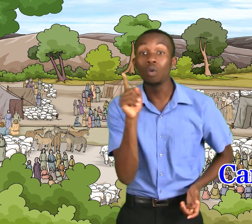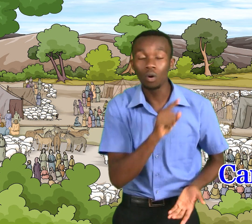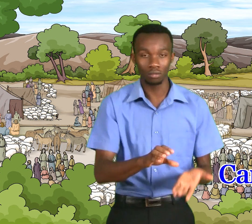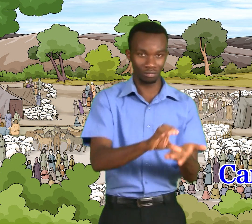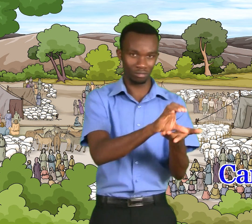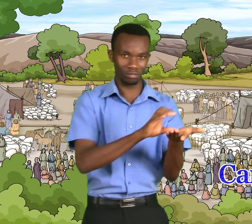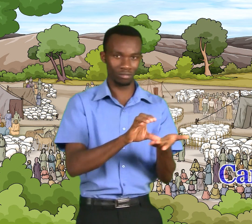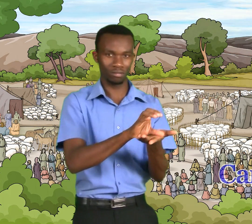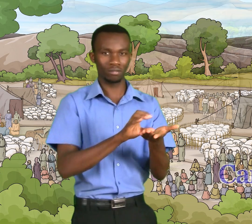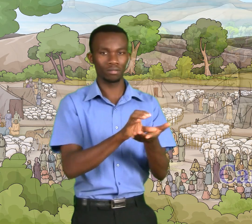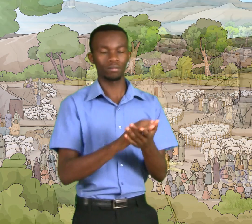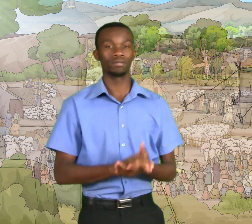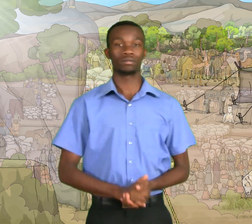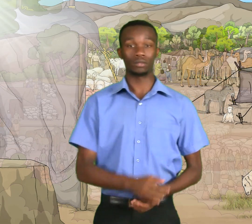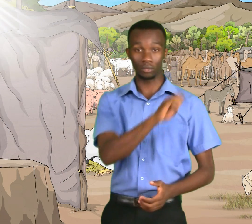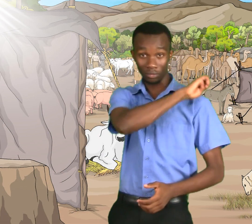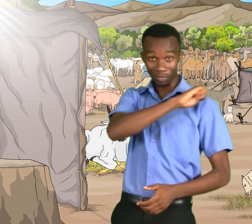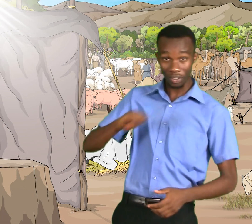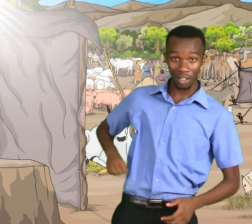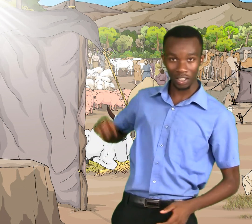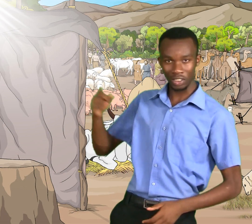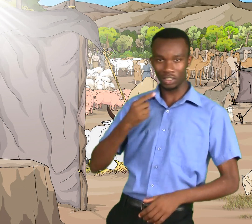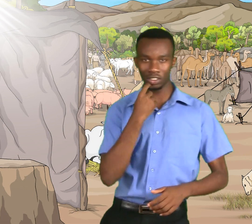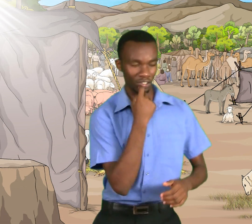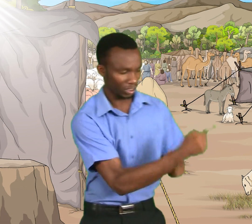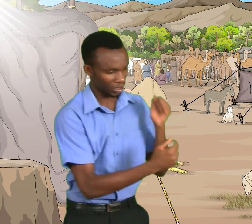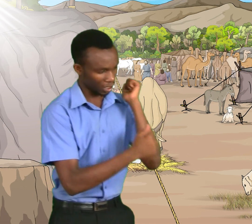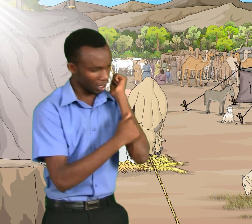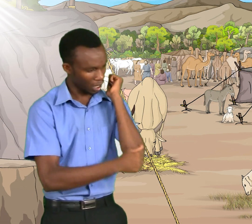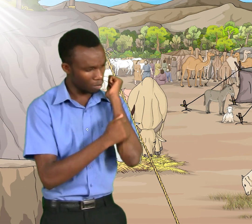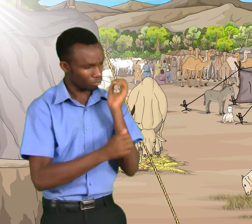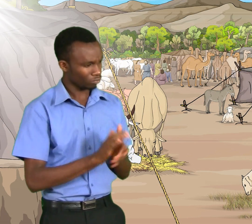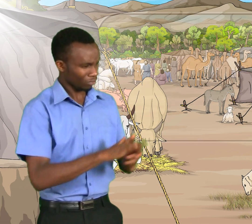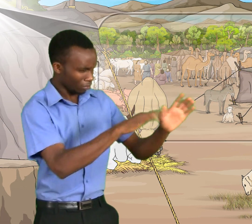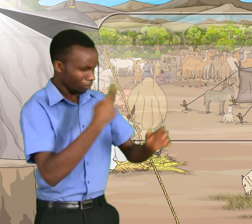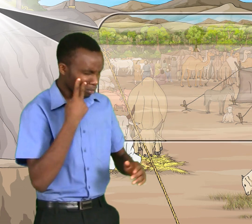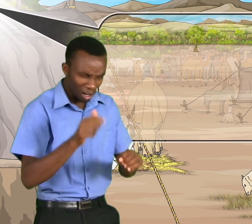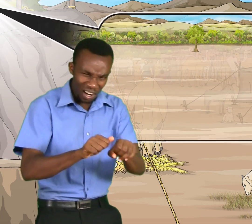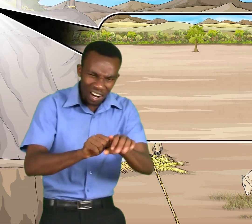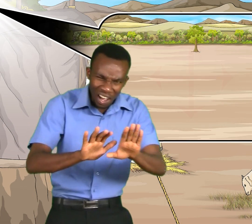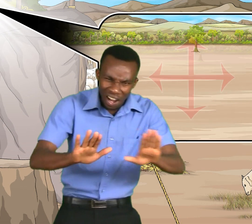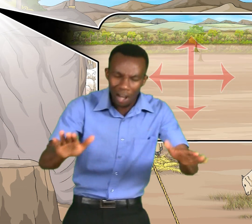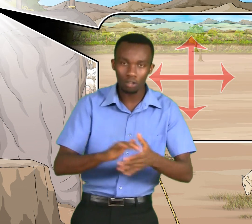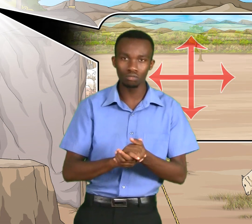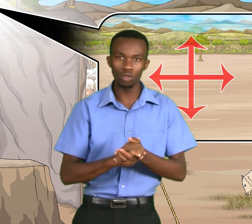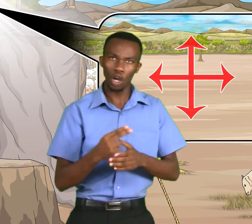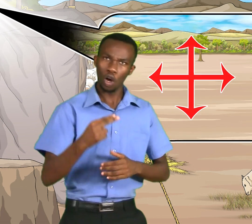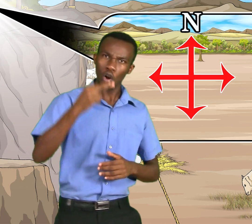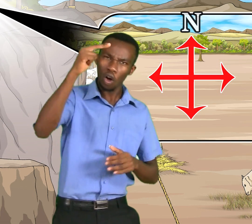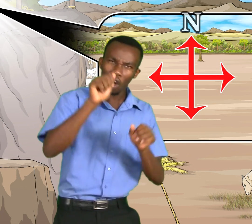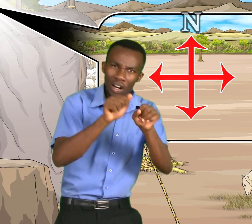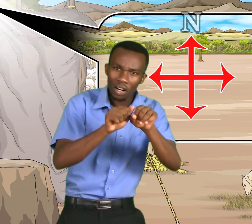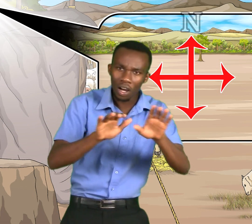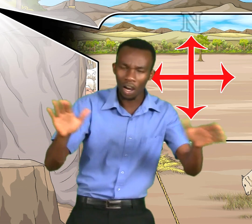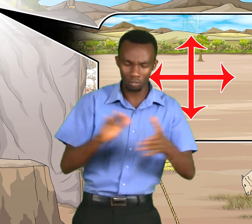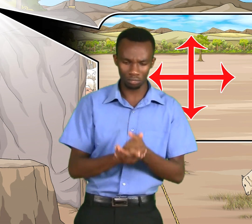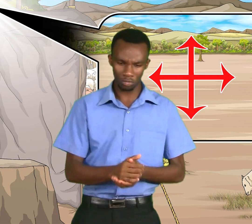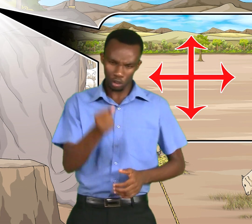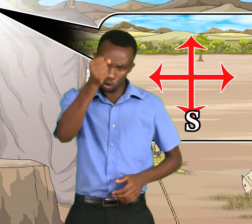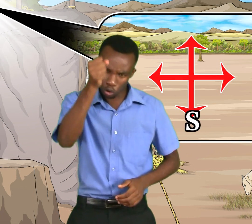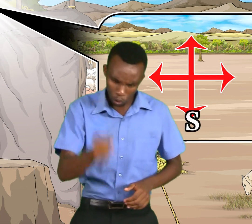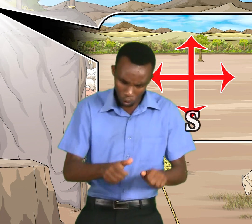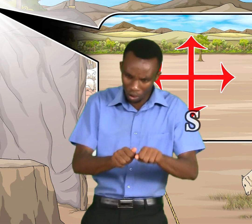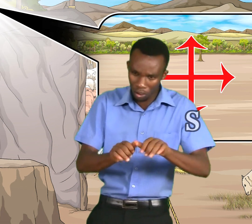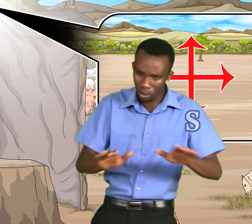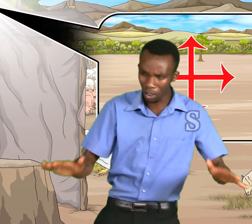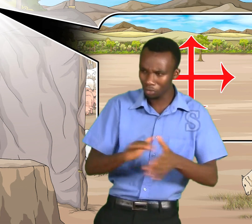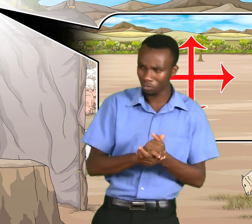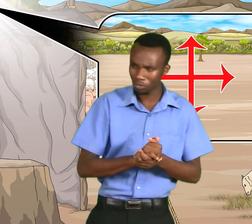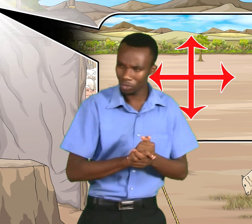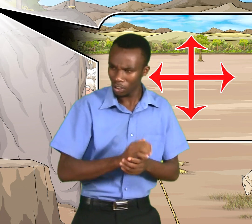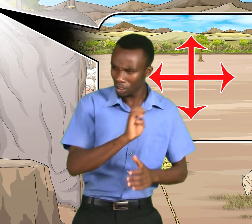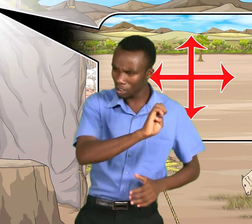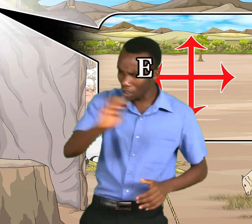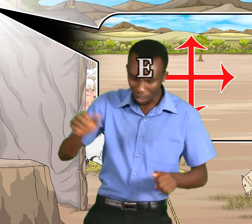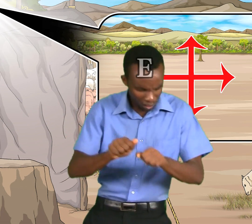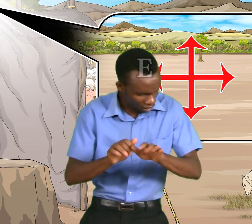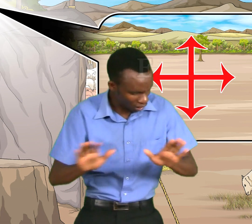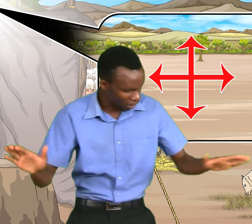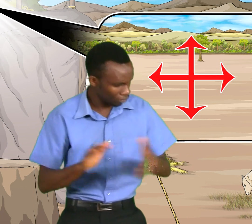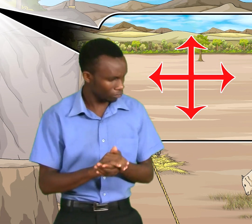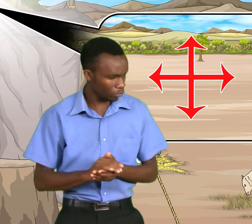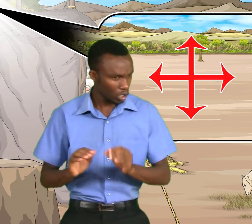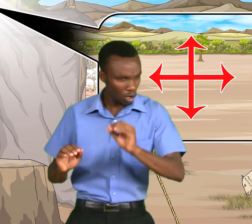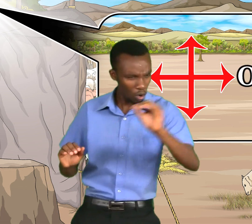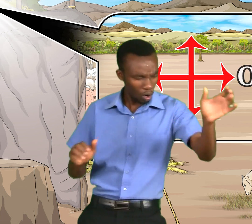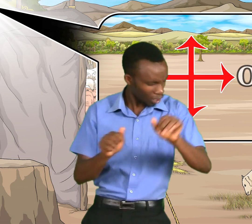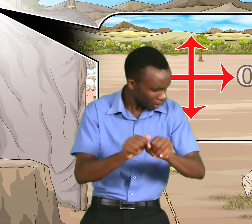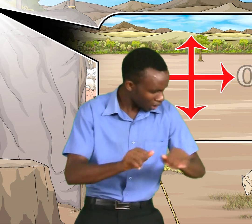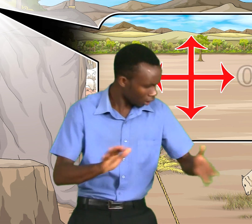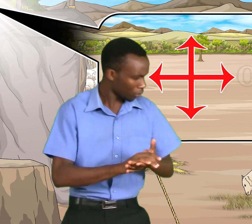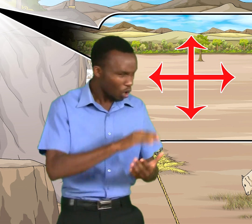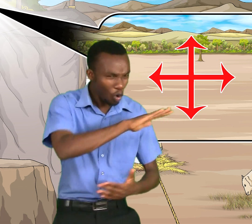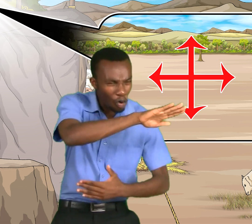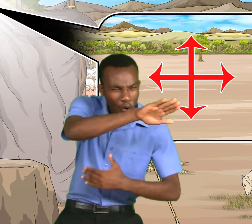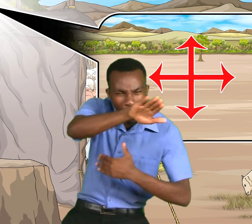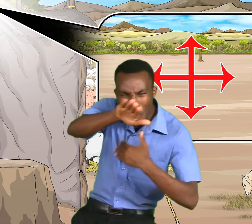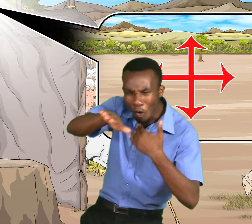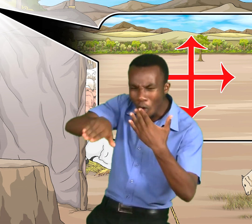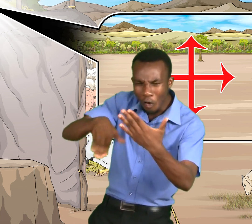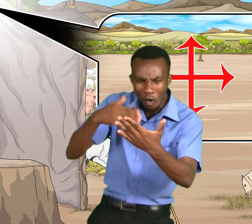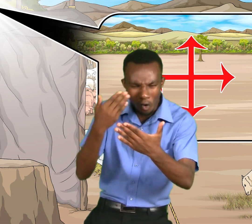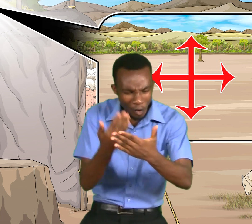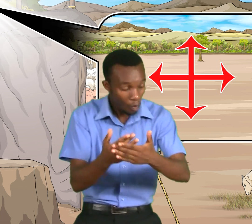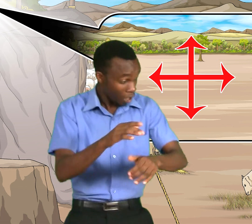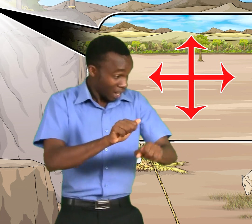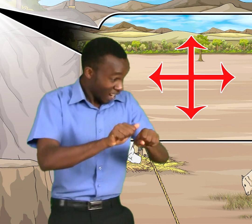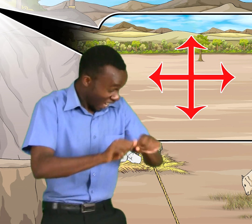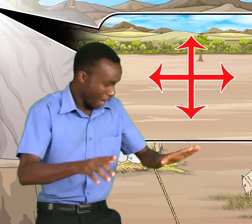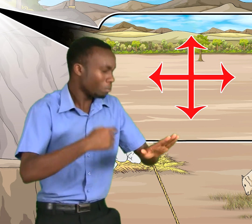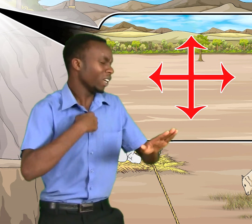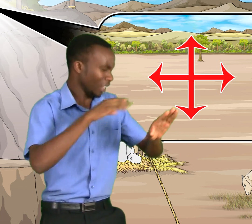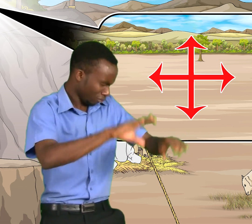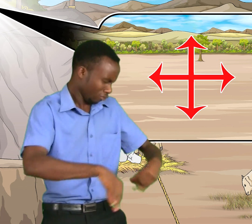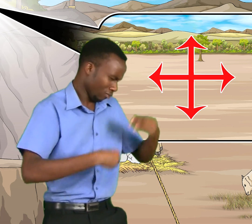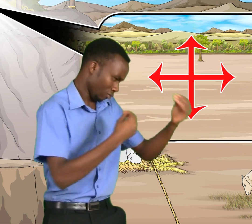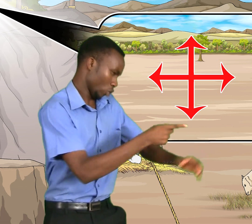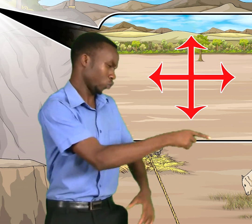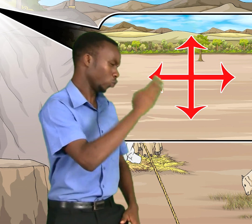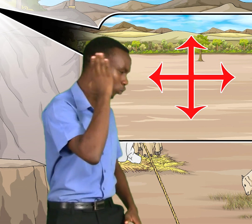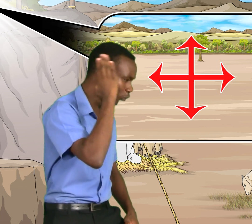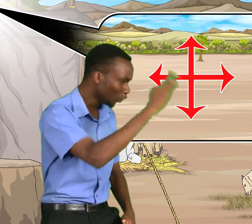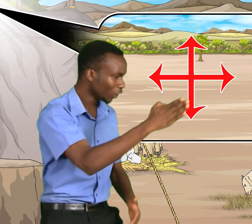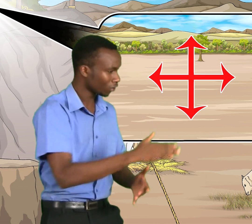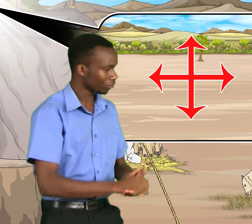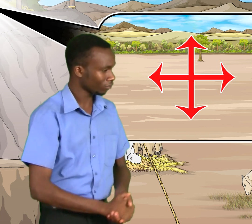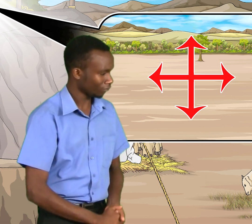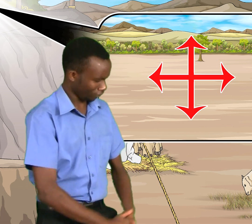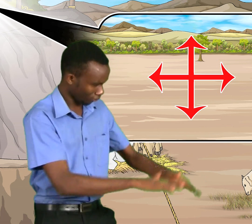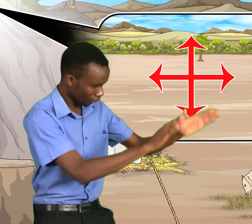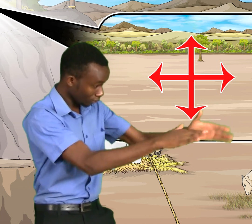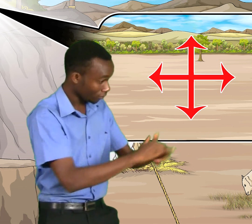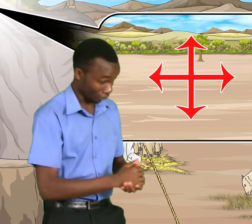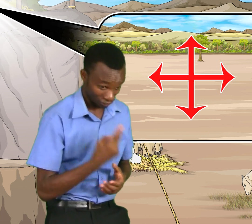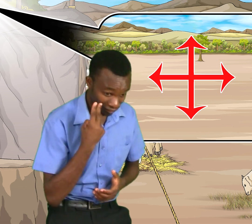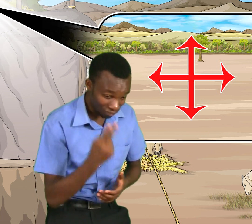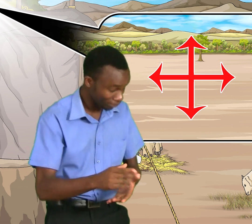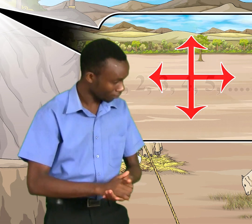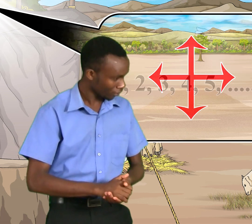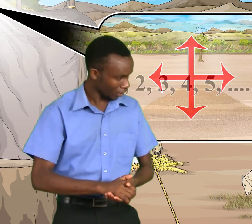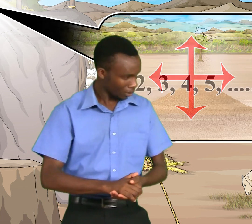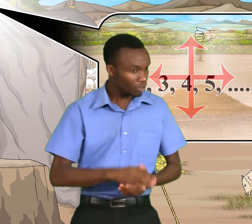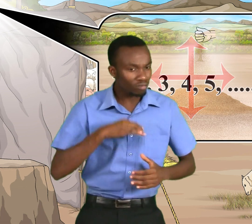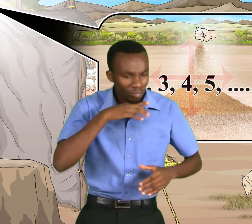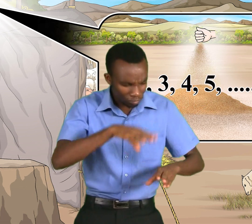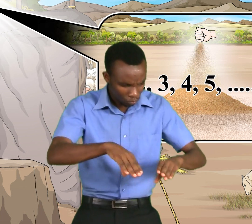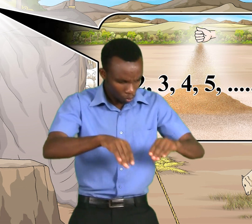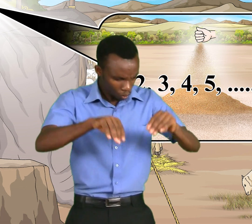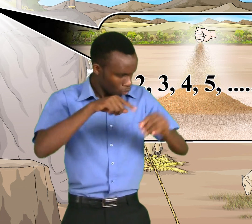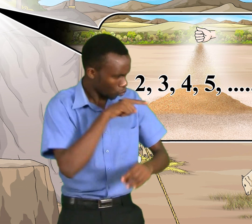After Lot had departed, the LORD said to Abram, “Now lift up your eyes from the place where you are, and look to the north and south and east and west, for all the land that you see, I will give to you and your offspring forever.